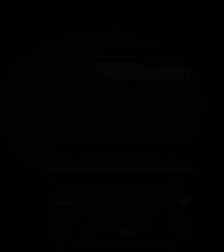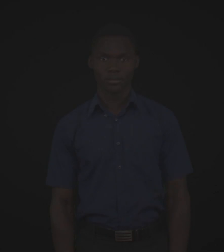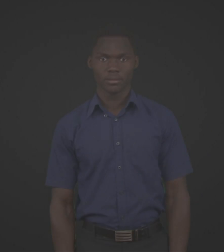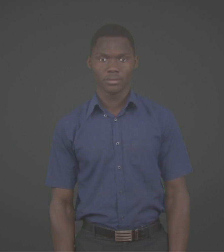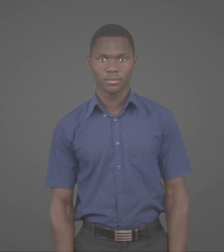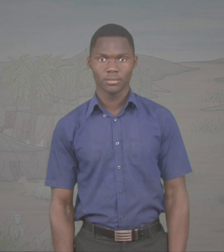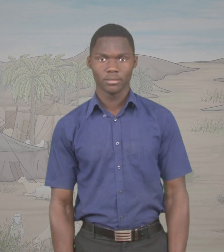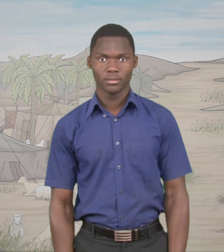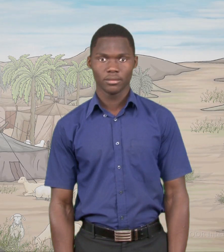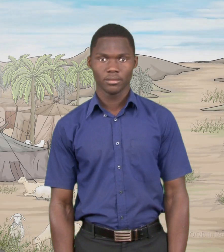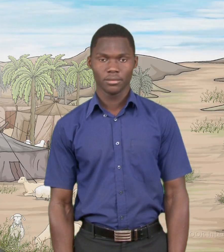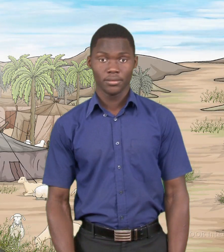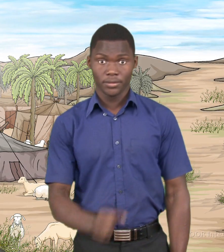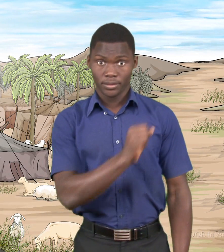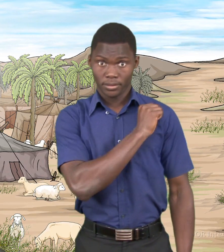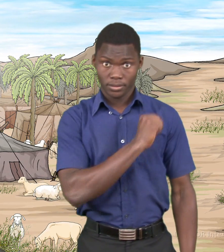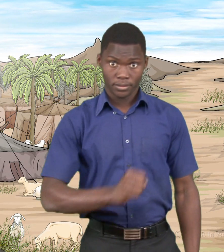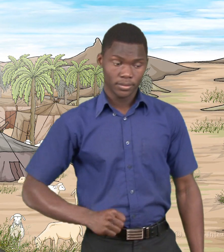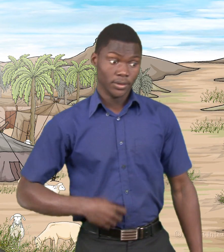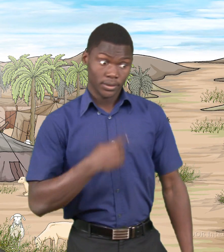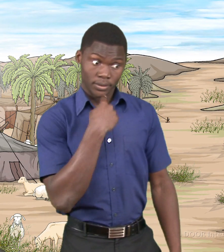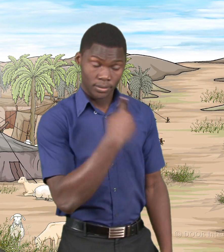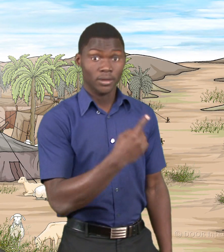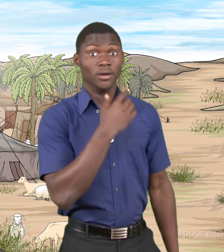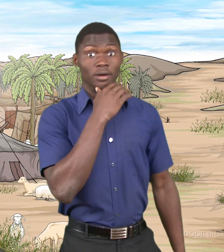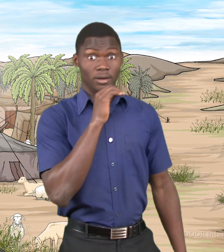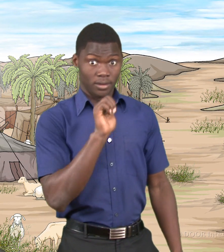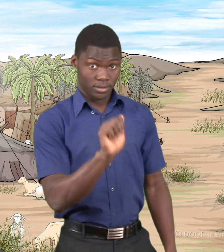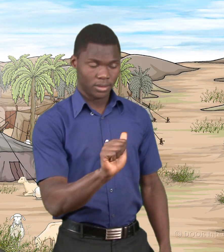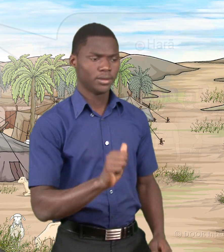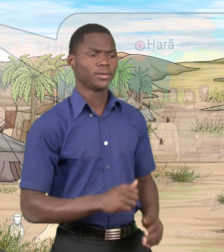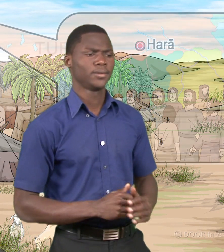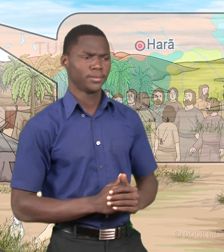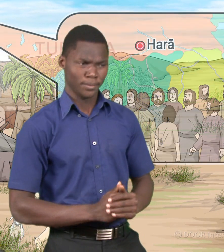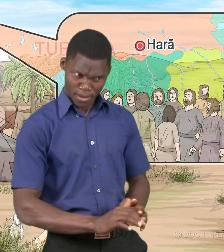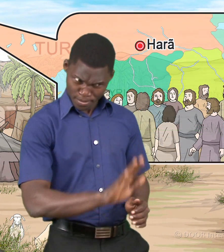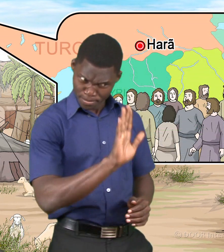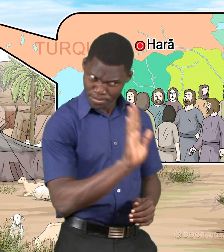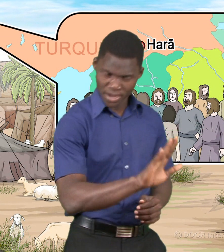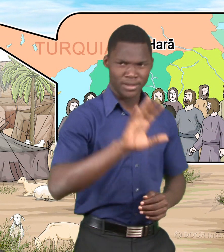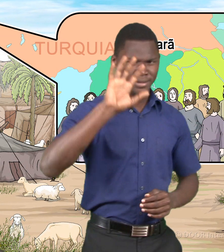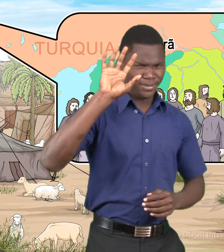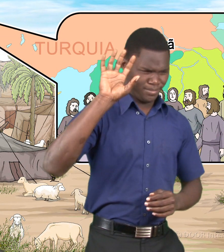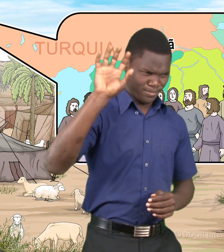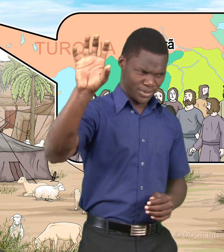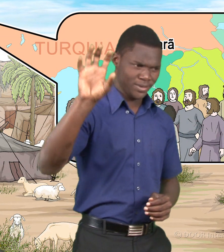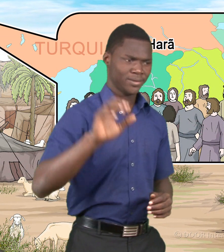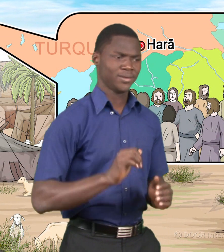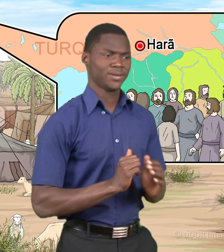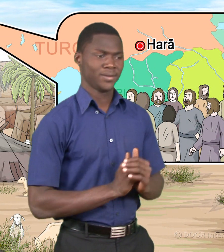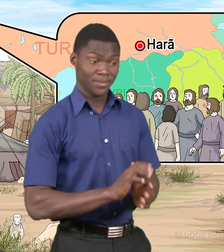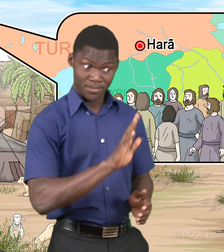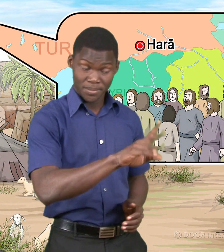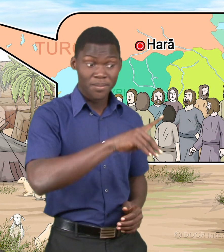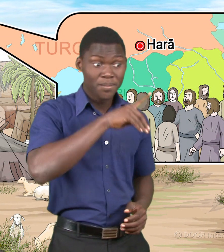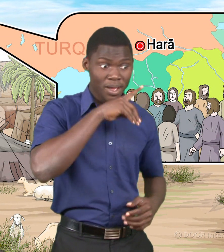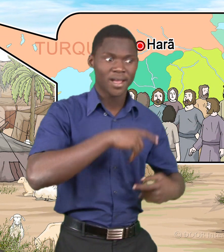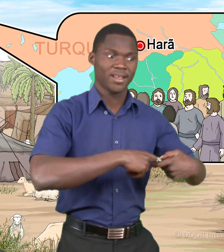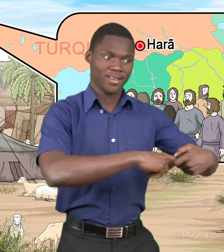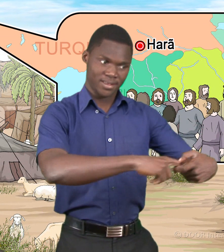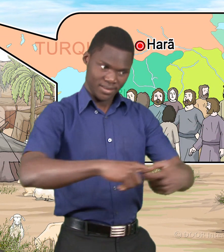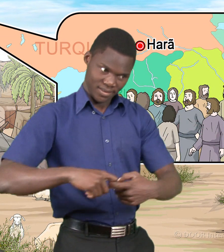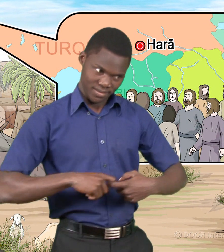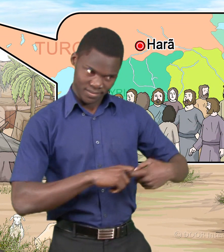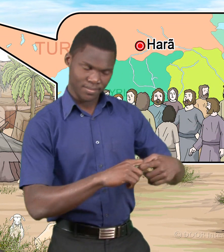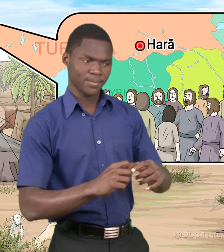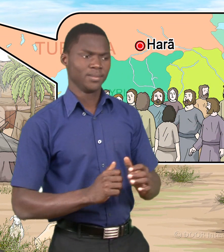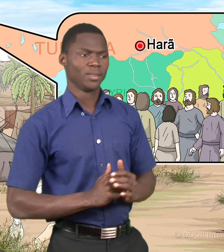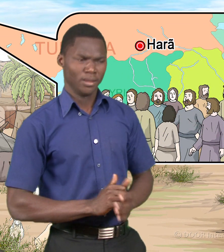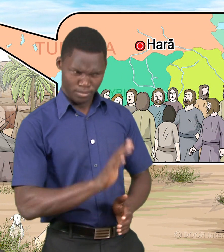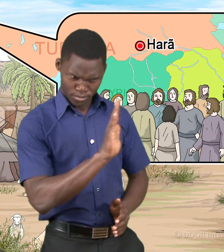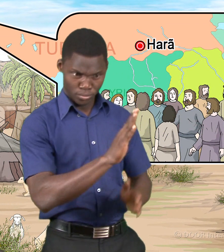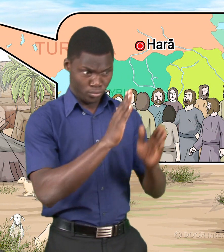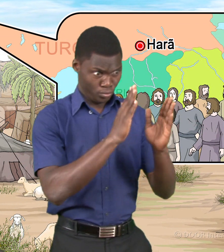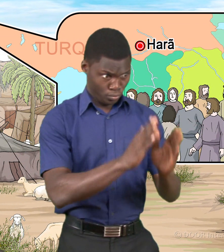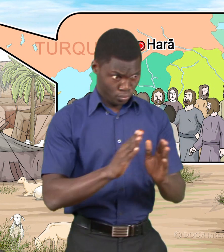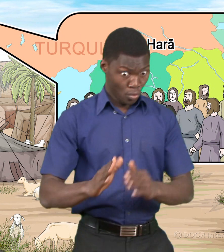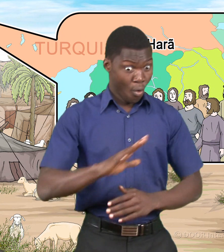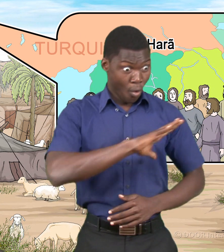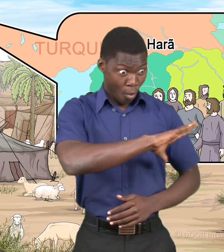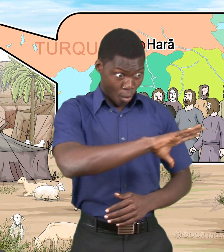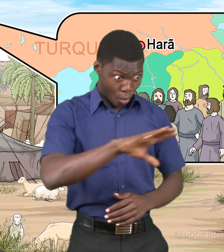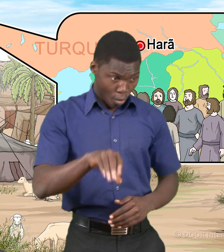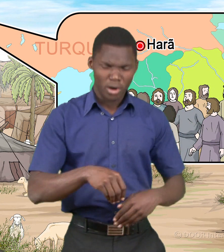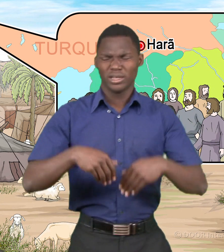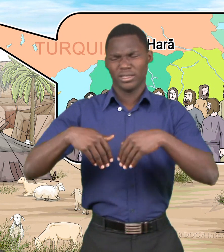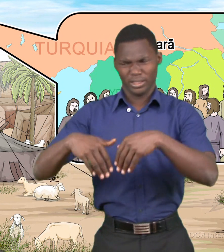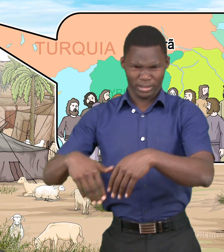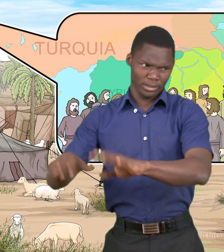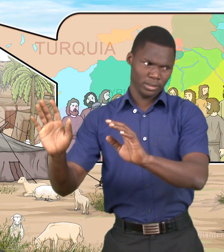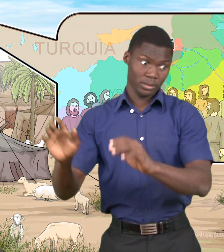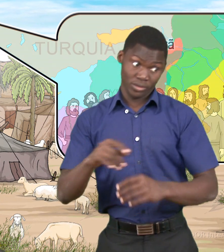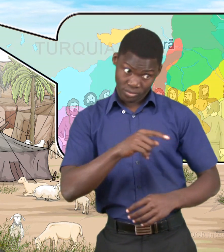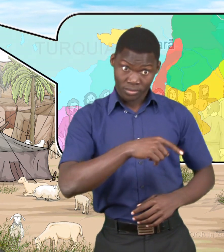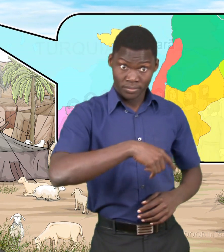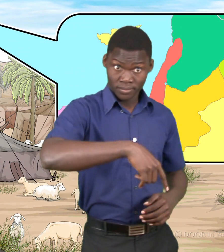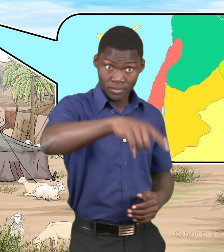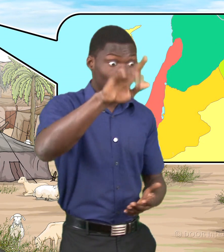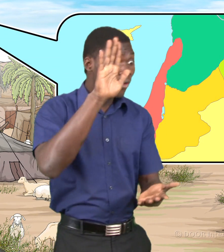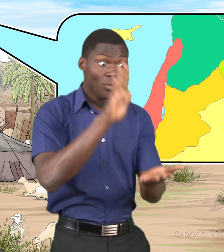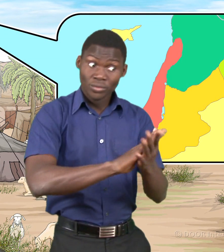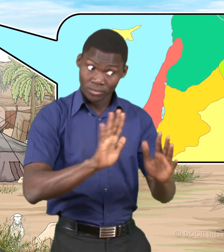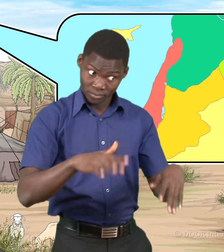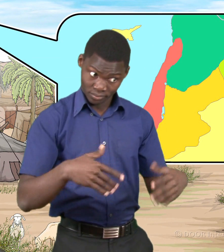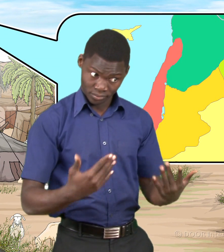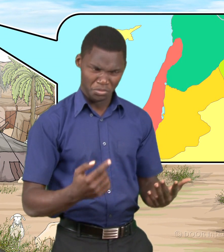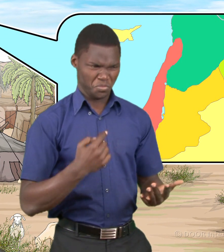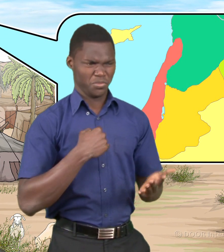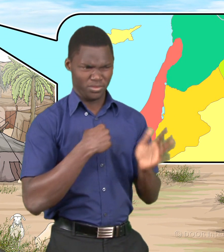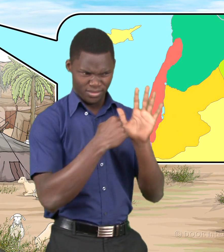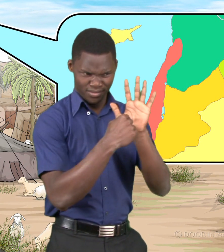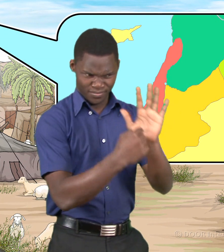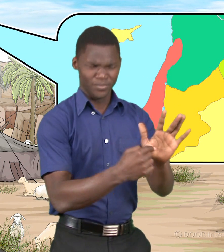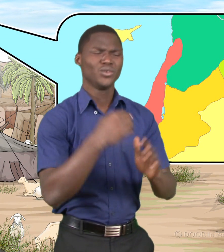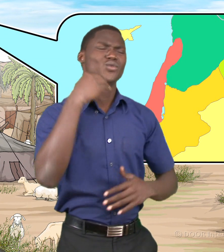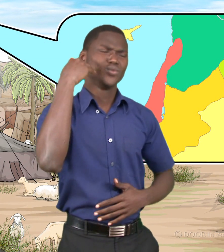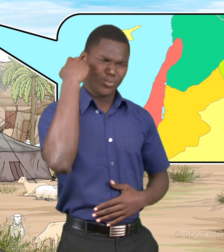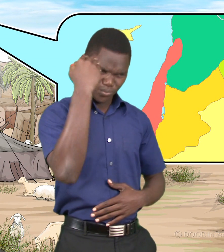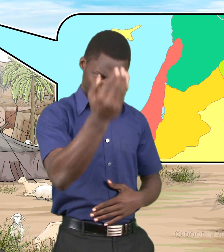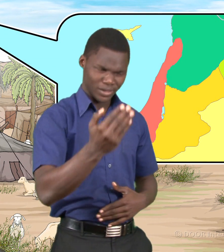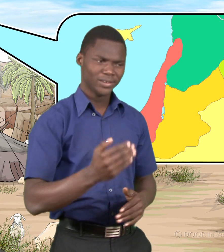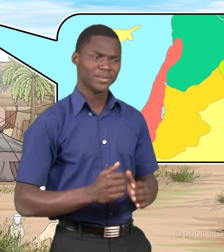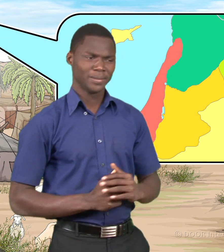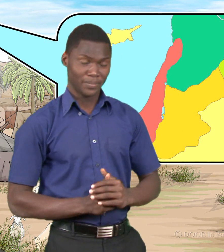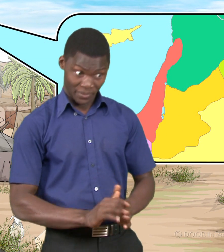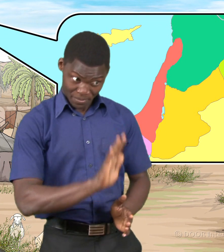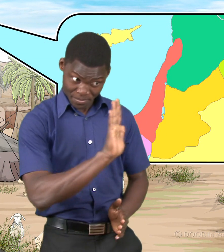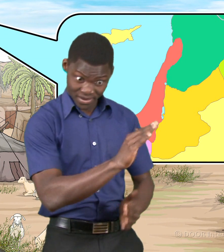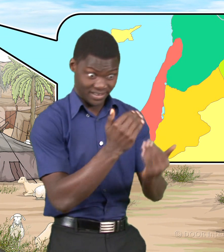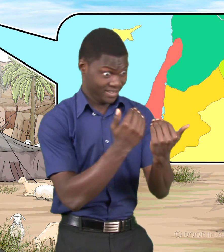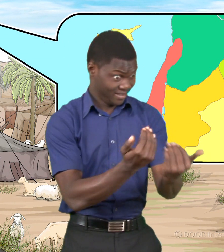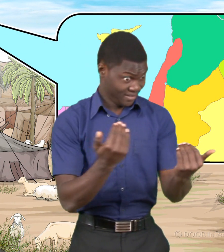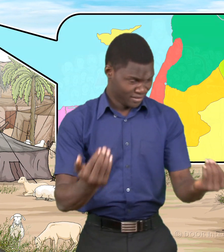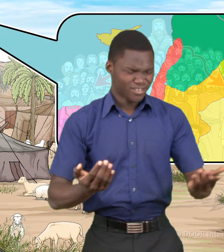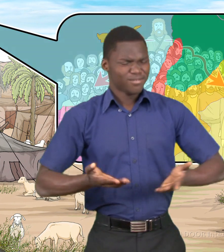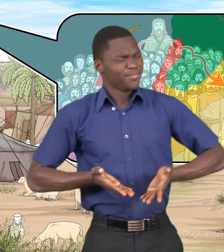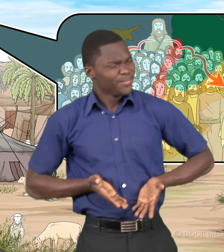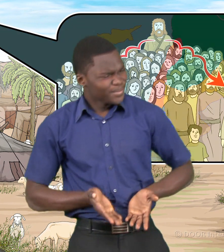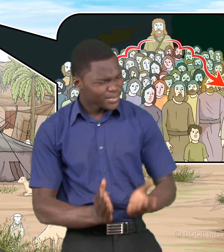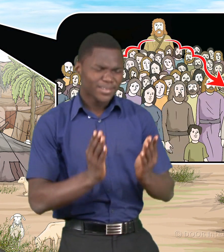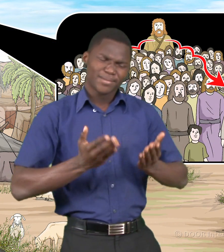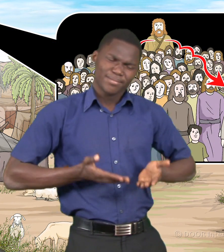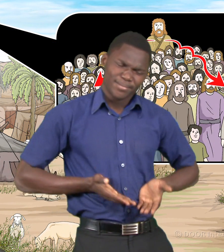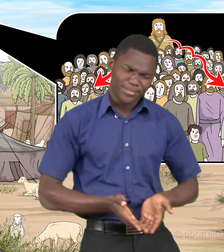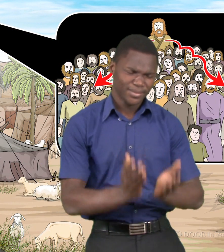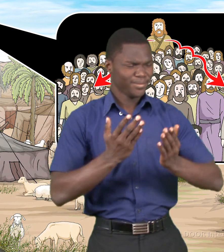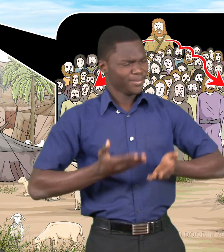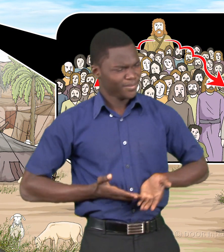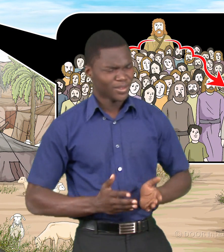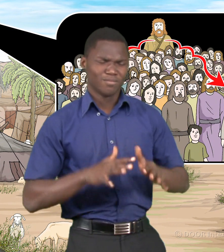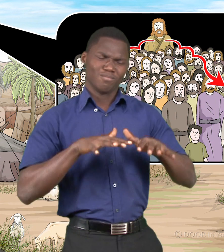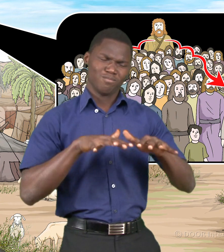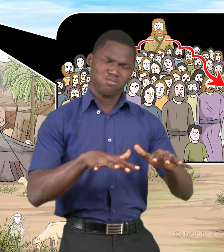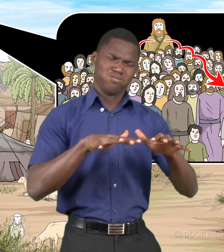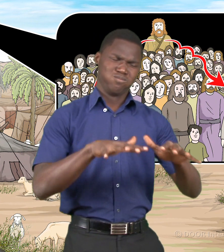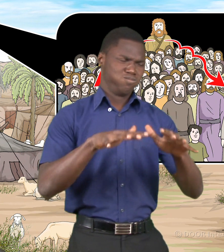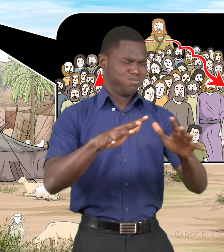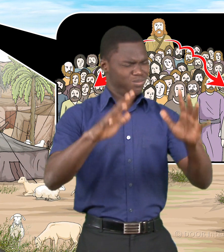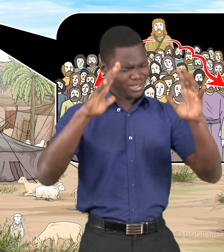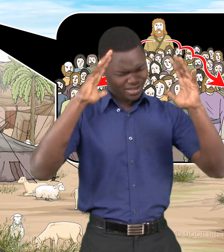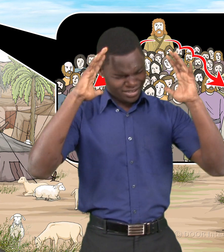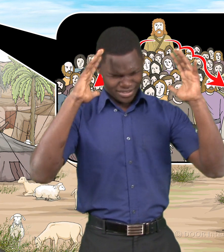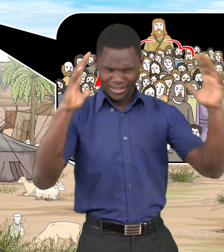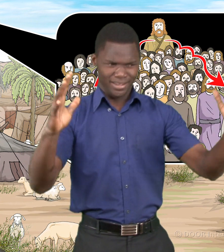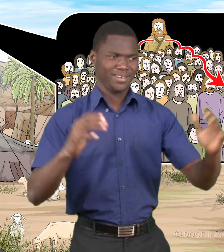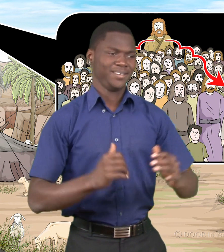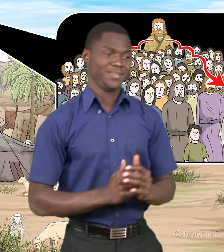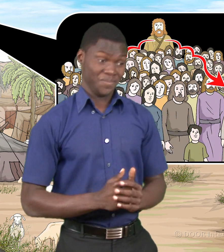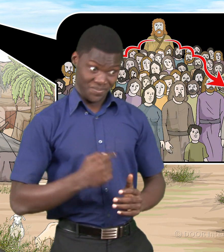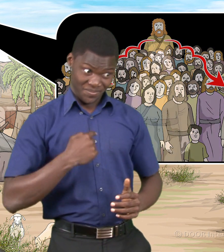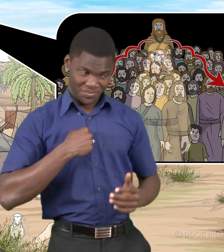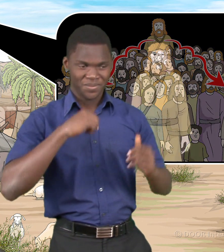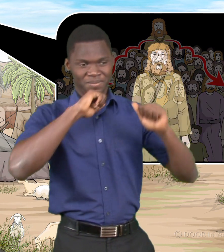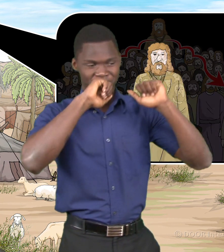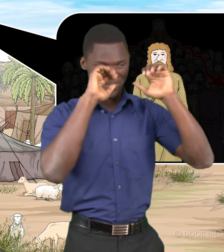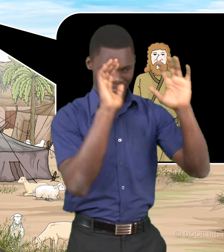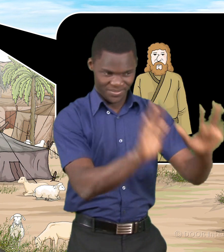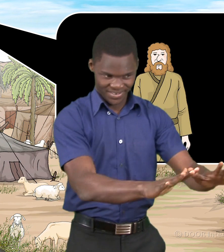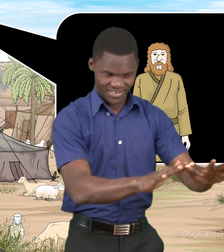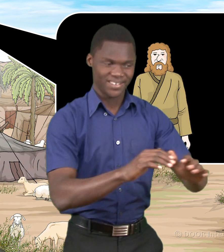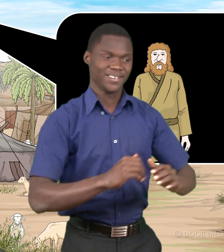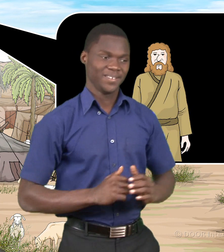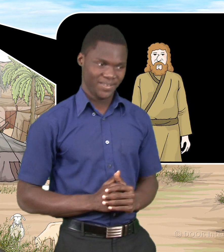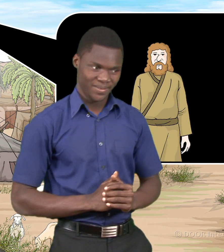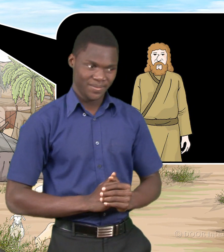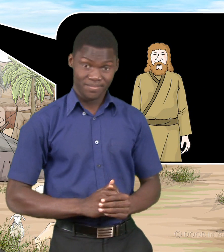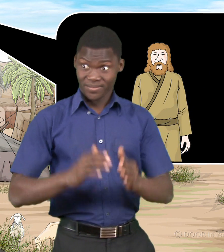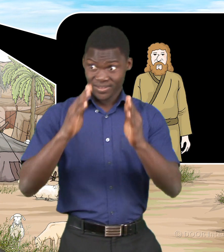Then the LORD said to Abram, “Leave your country, your kindred, and your father’s household, and go to the land I will show you. I will make you into a great nation, and I will bless you;